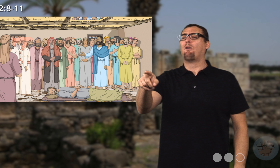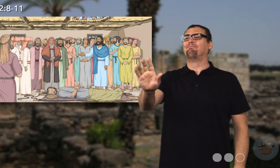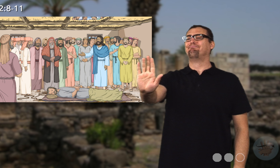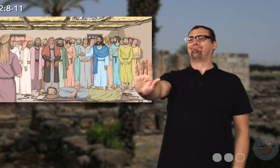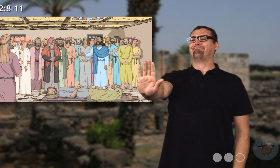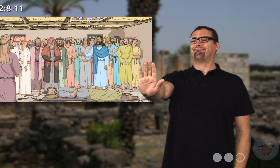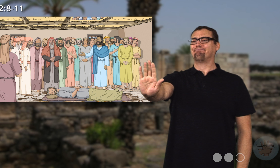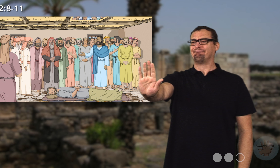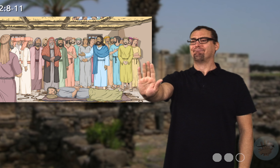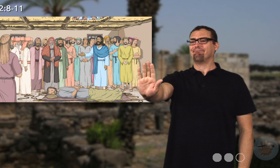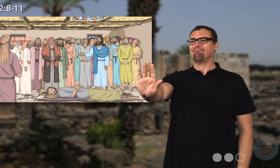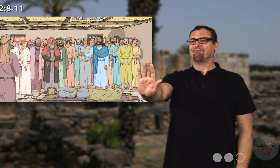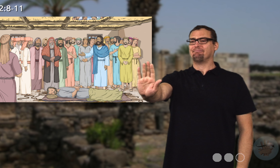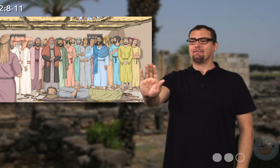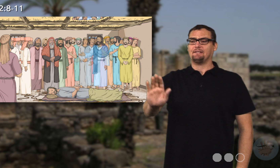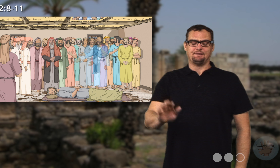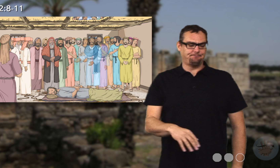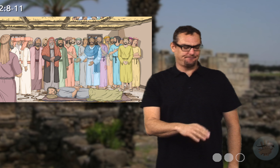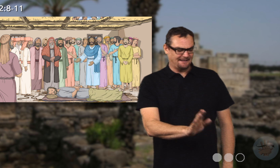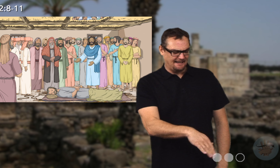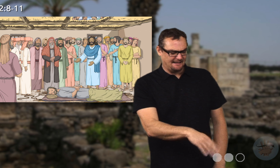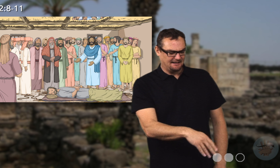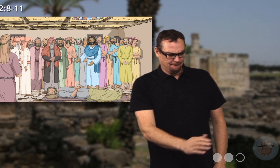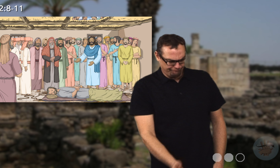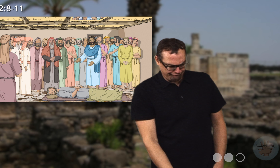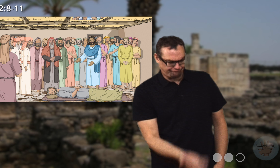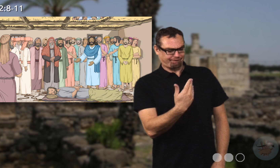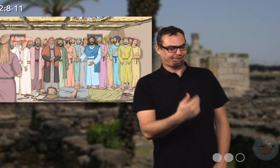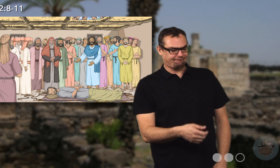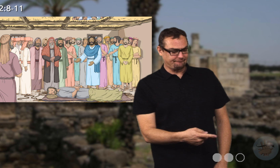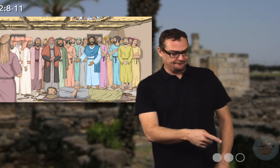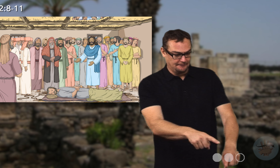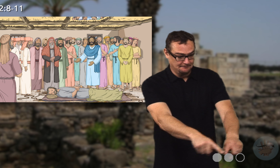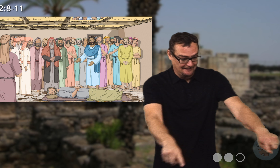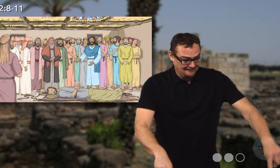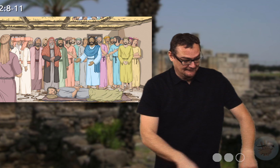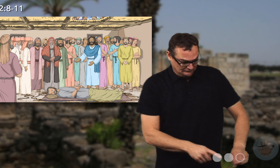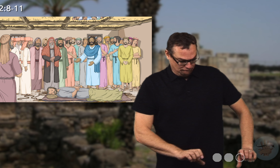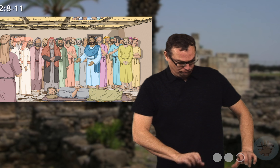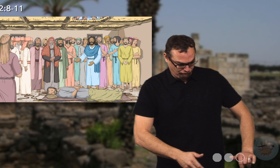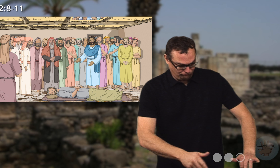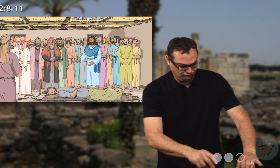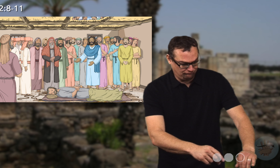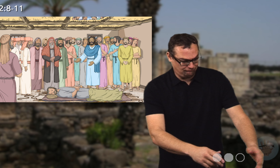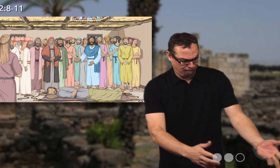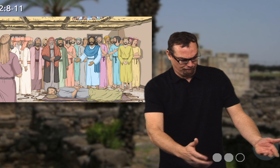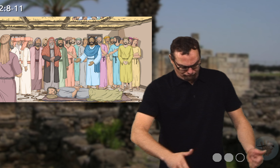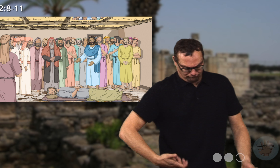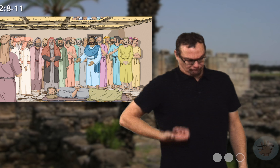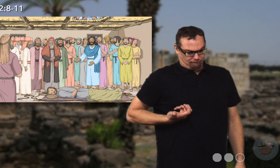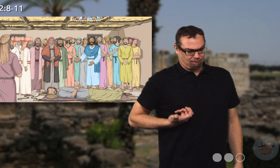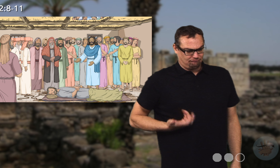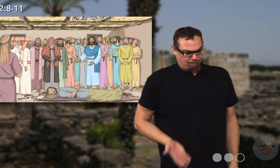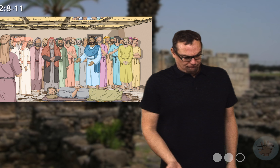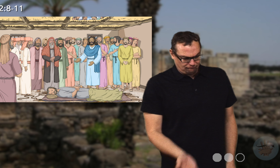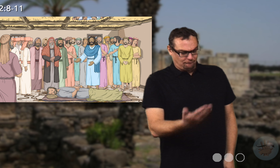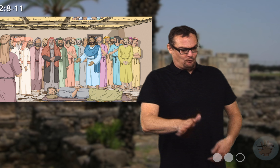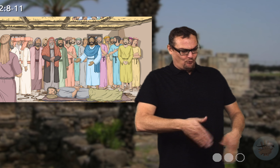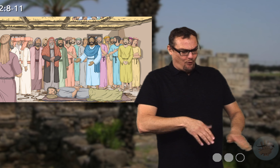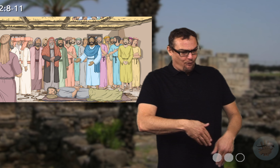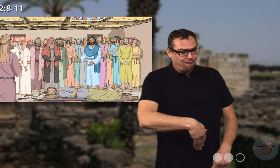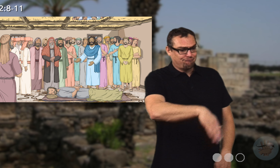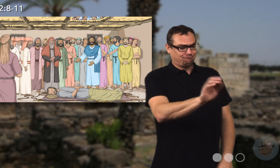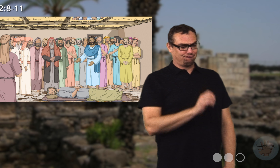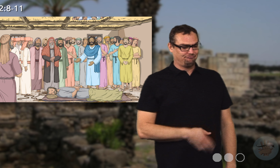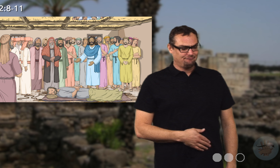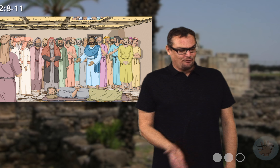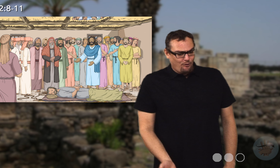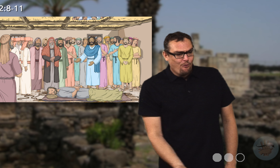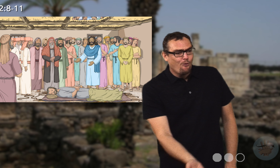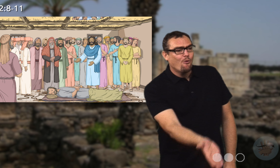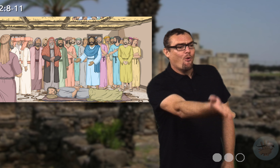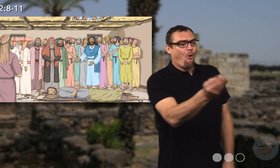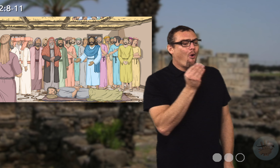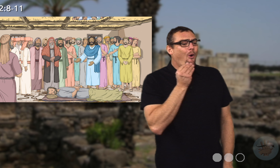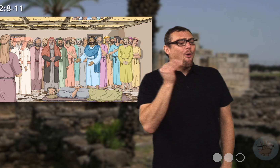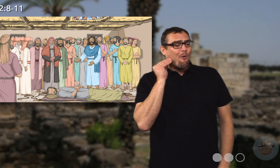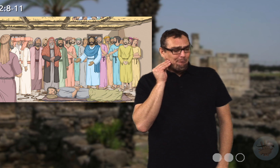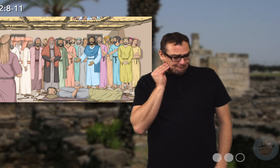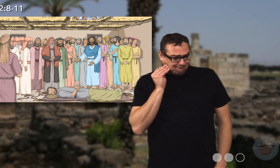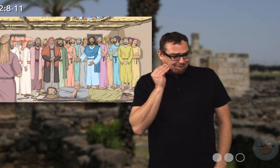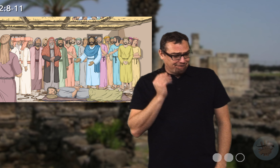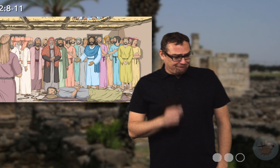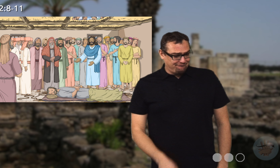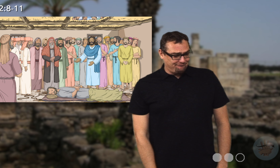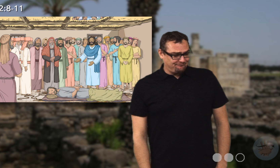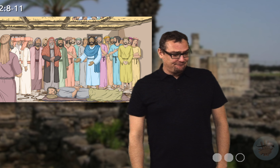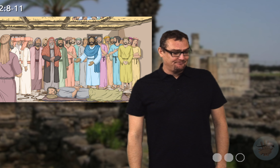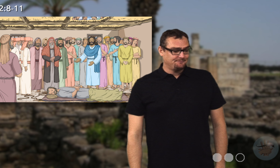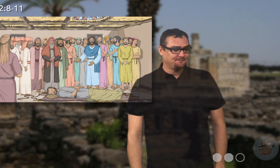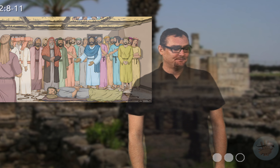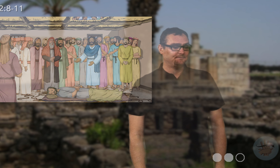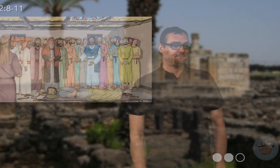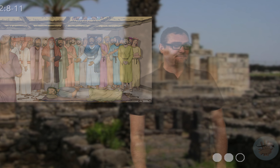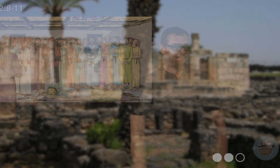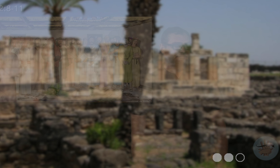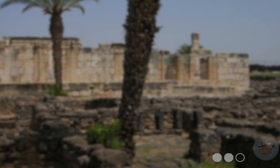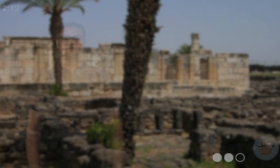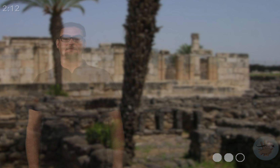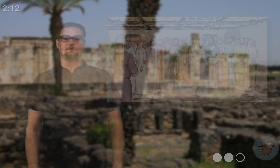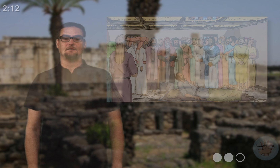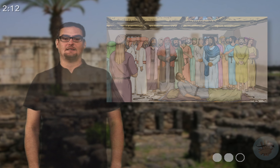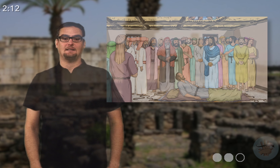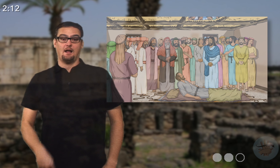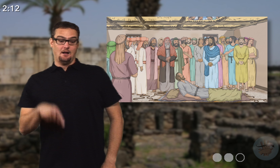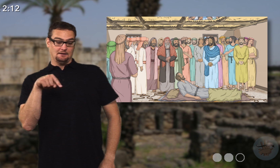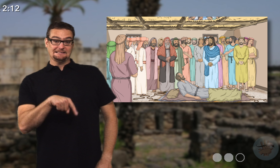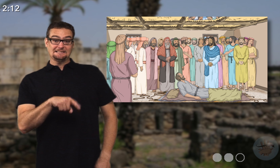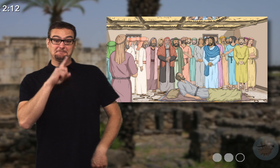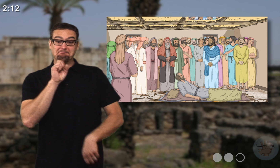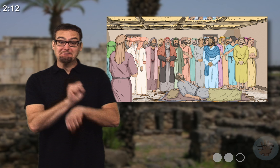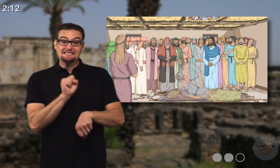He said to the paralytic, “I tell you, get up, pick up your mat, and go home.”